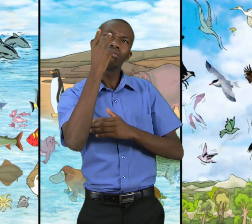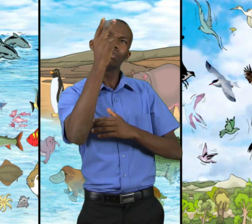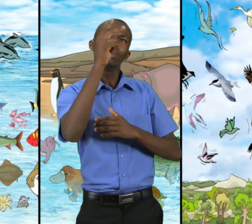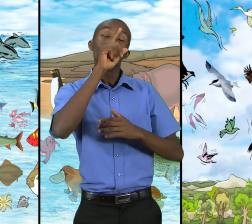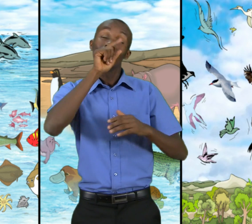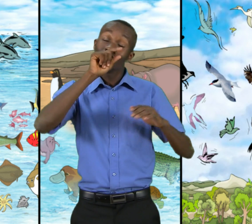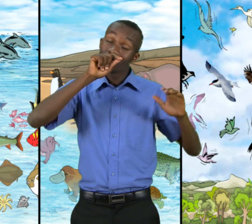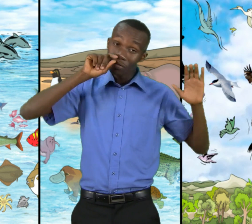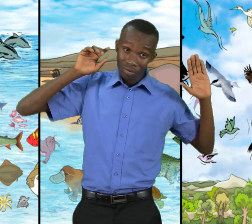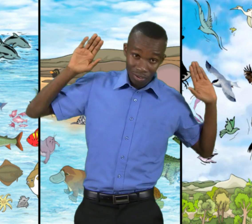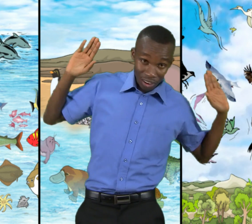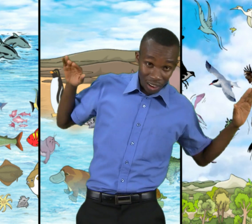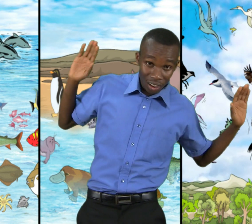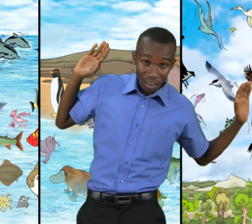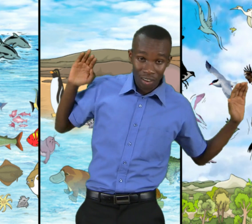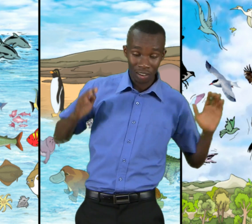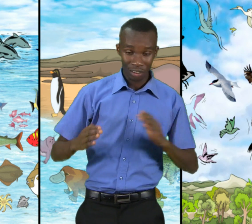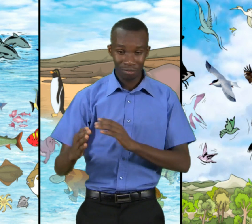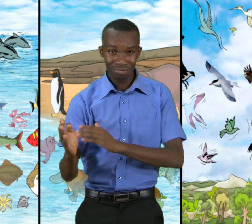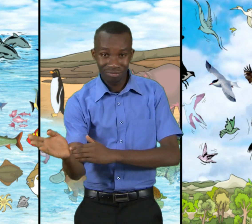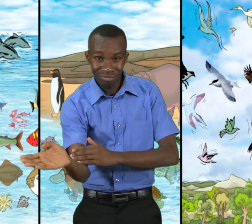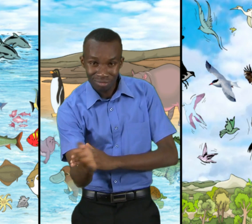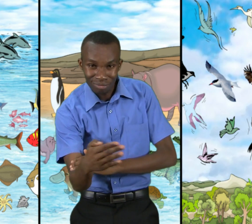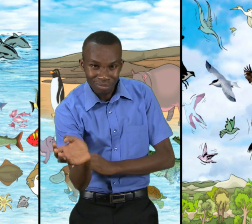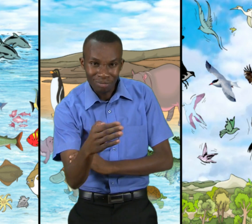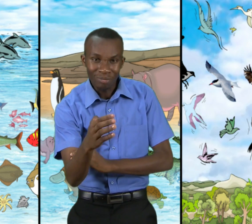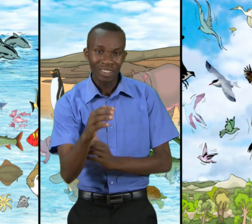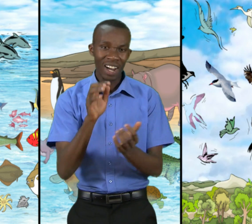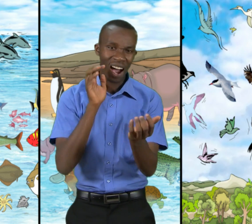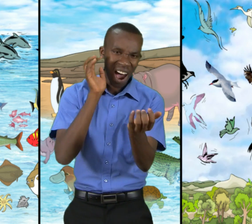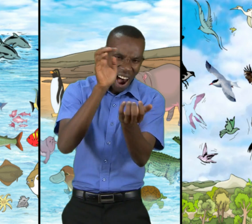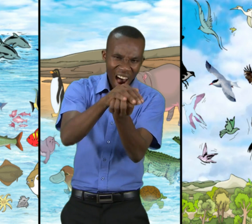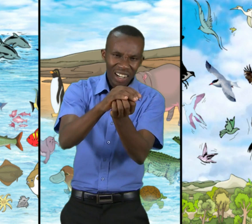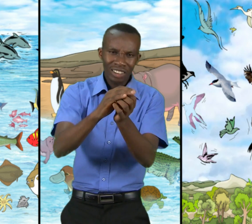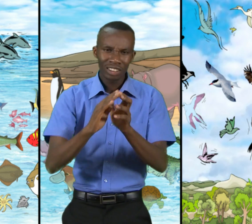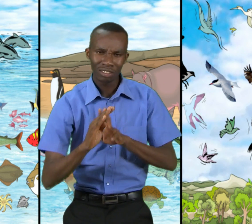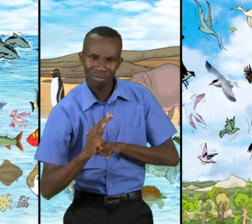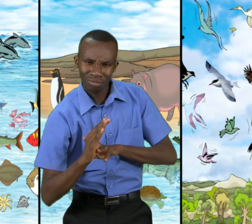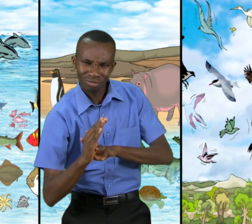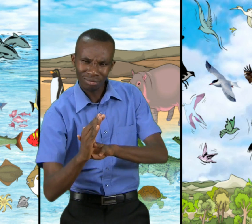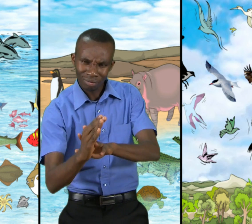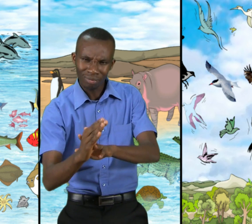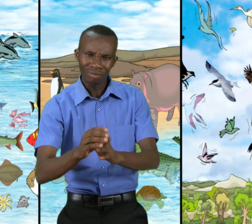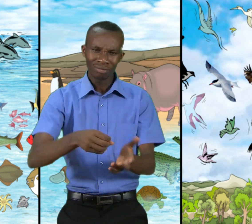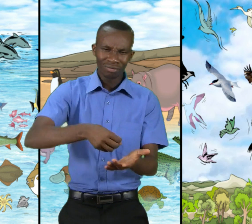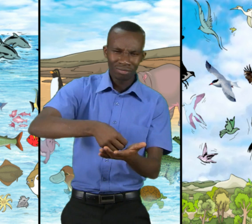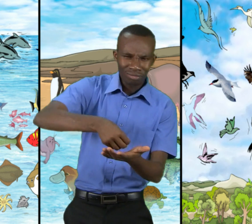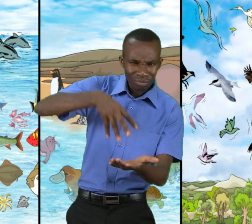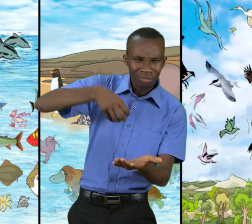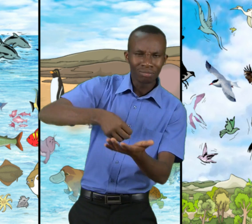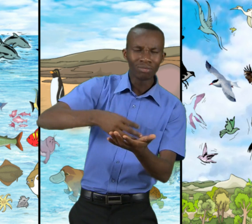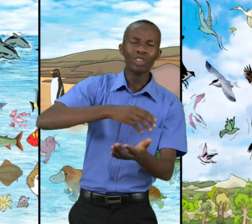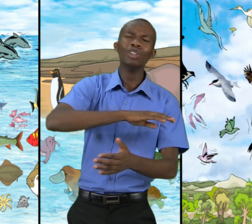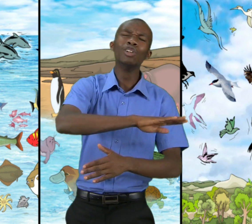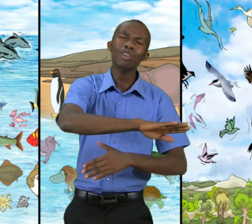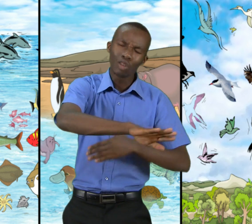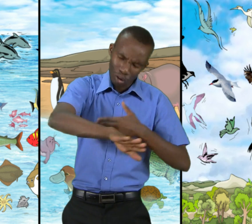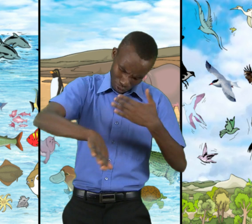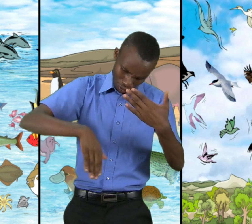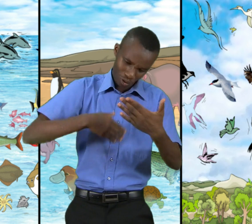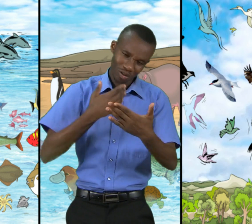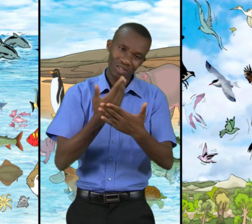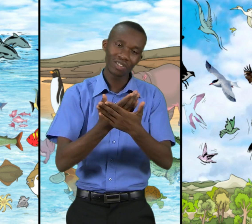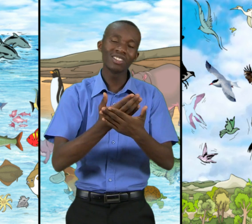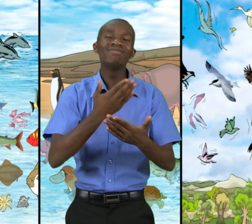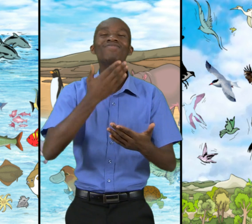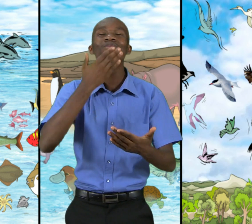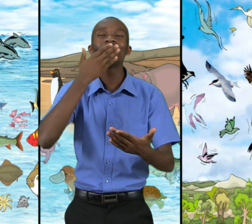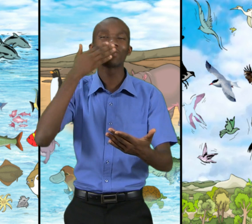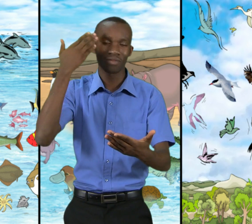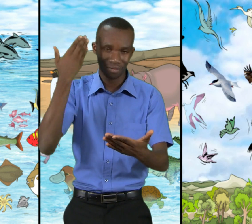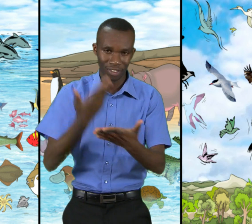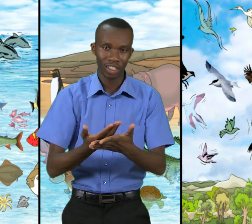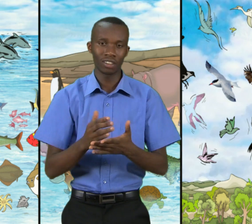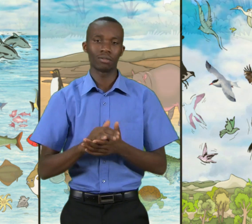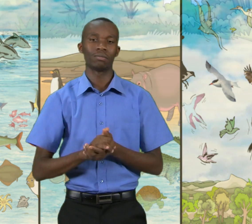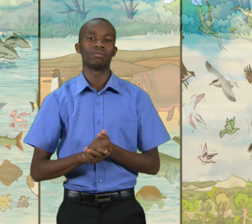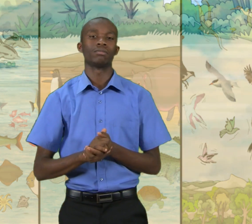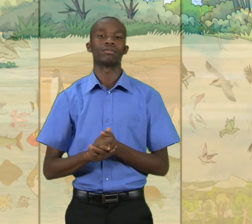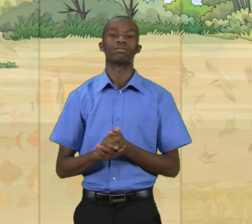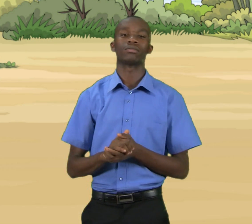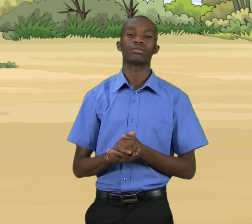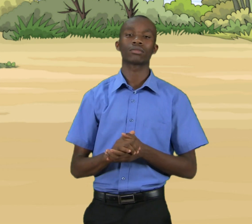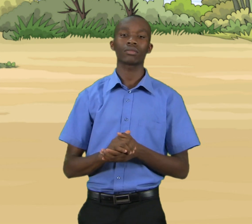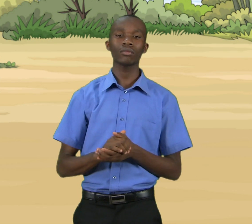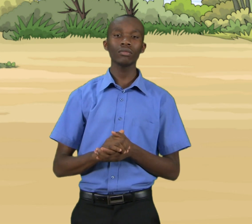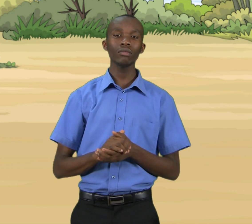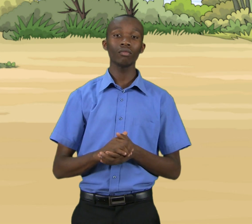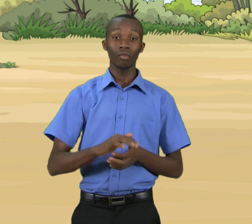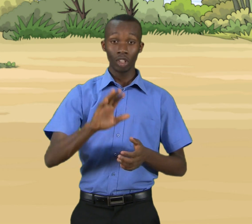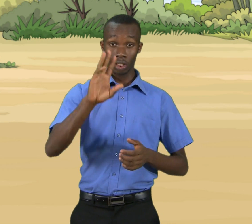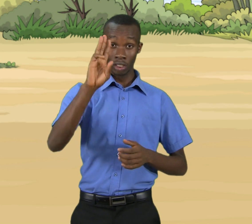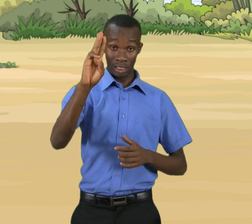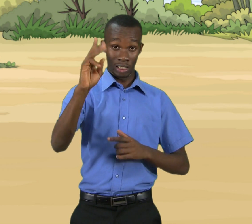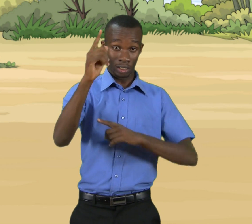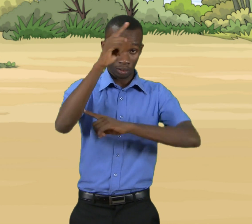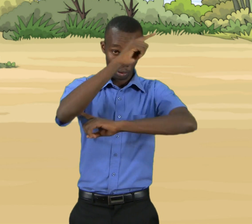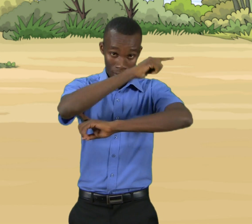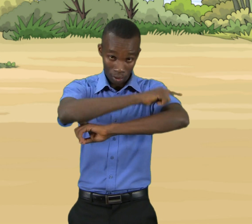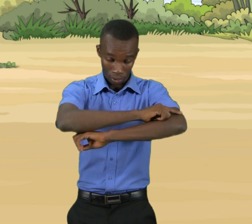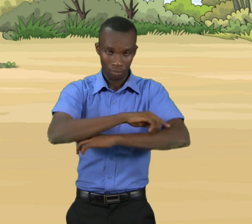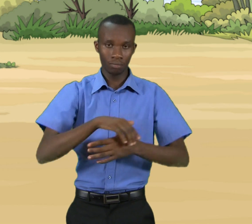And there was evening, and there was morning—the fifth day.